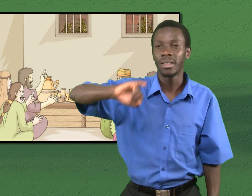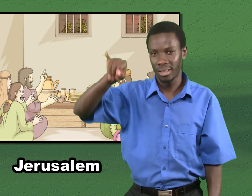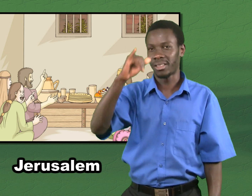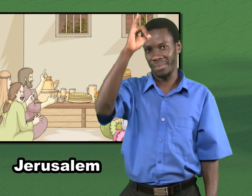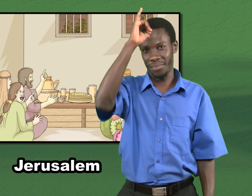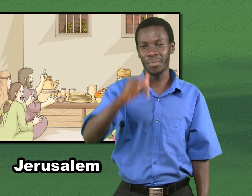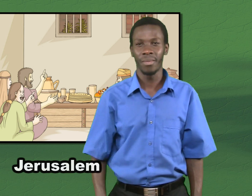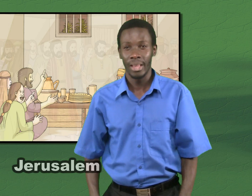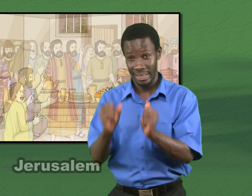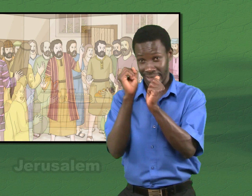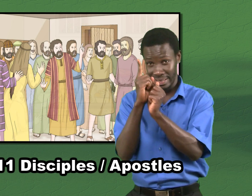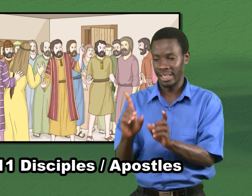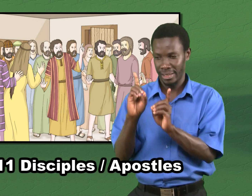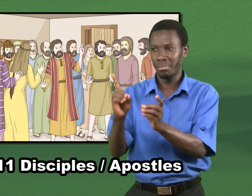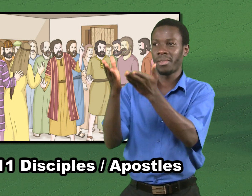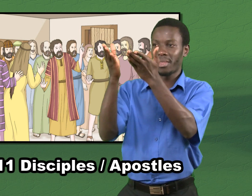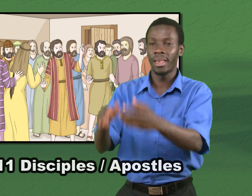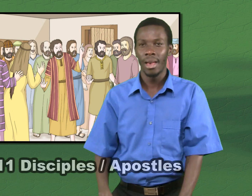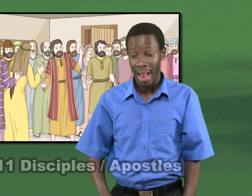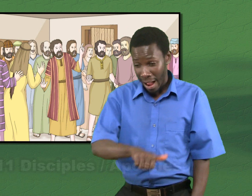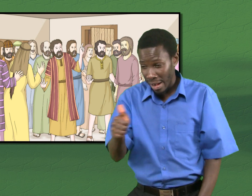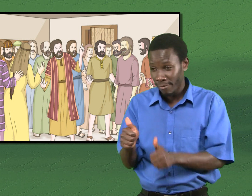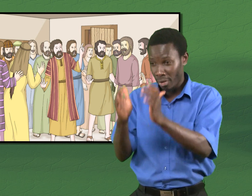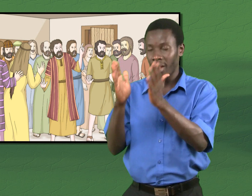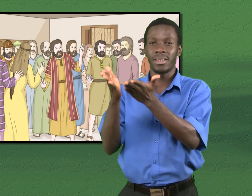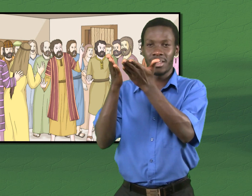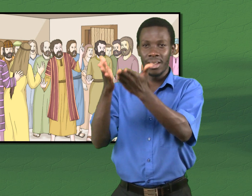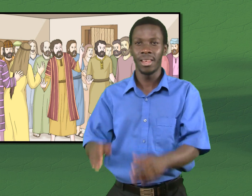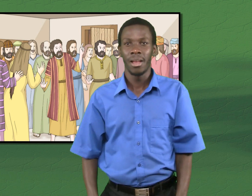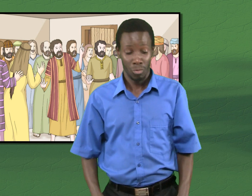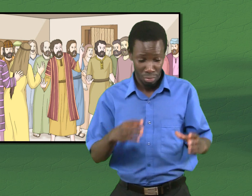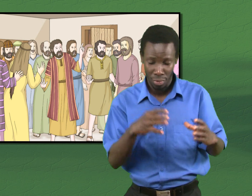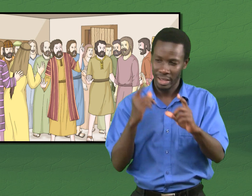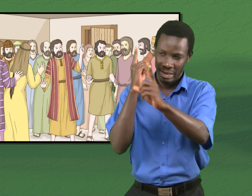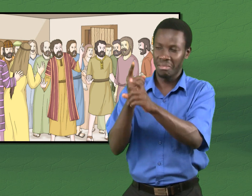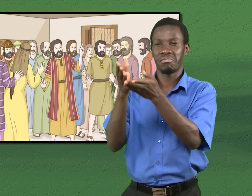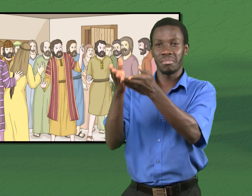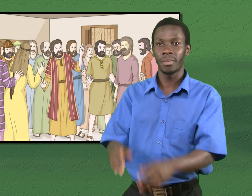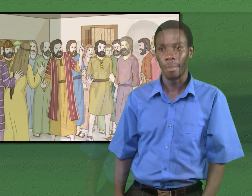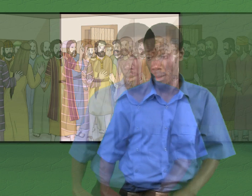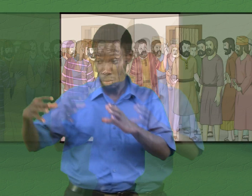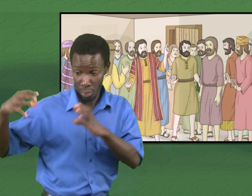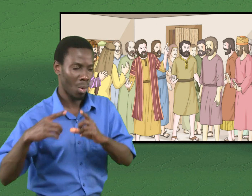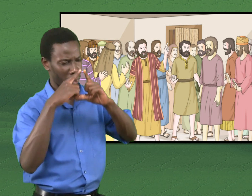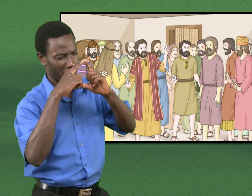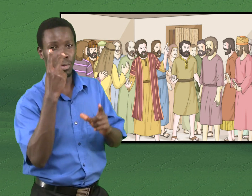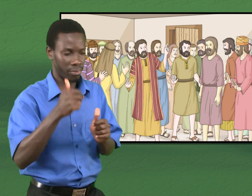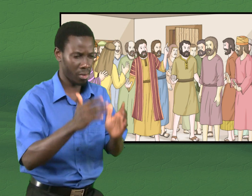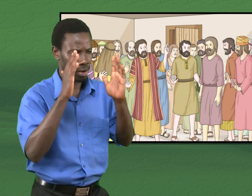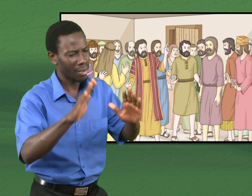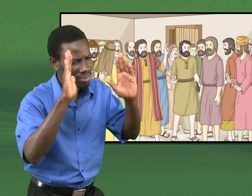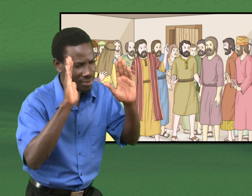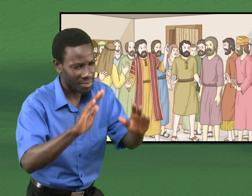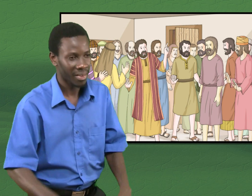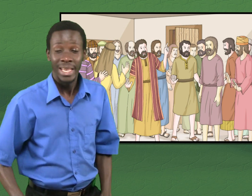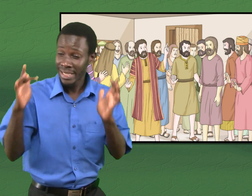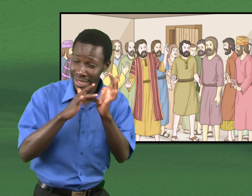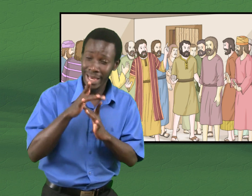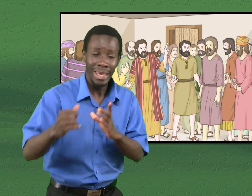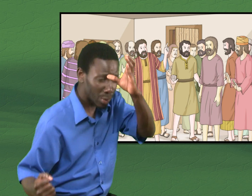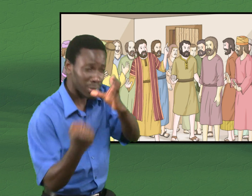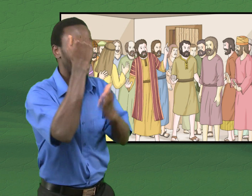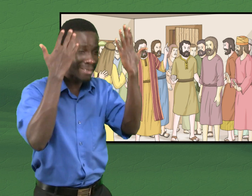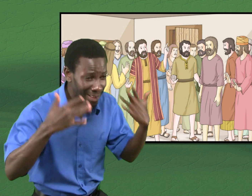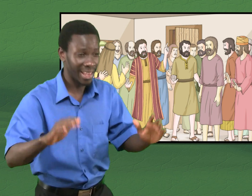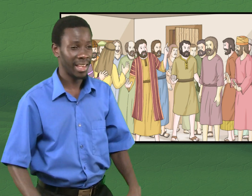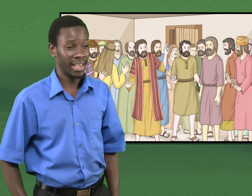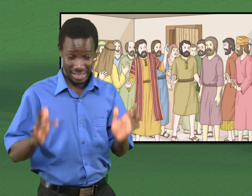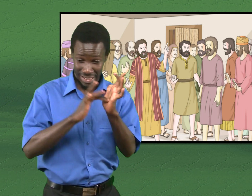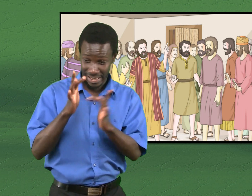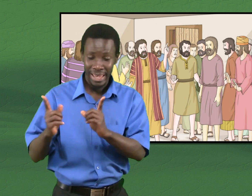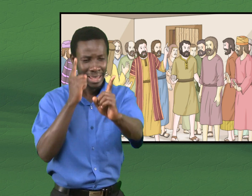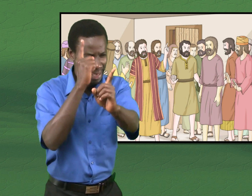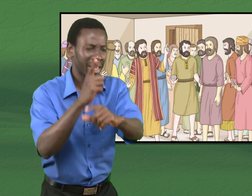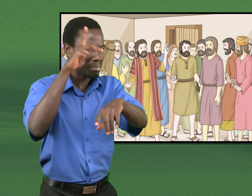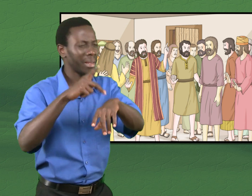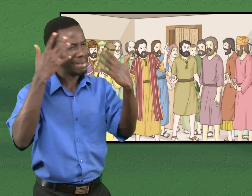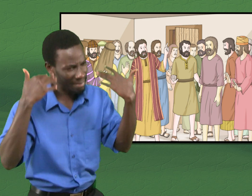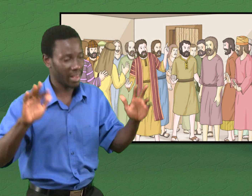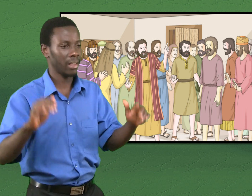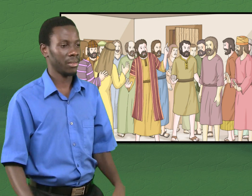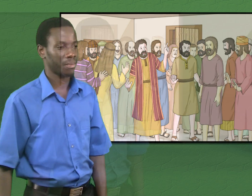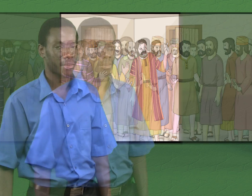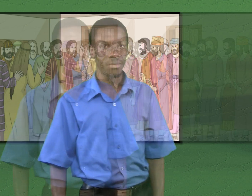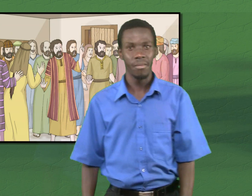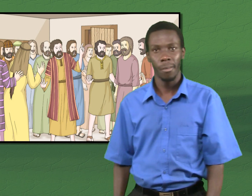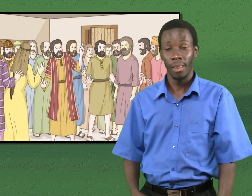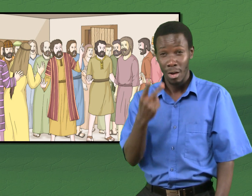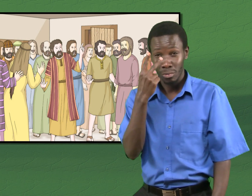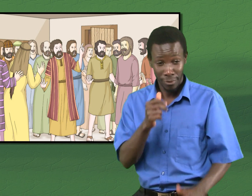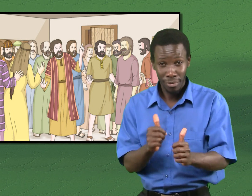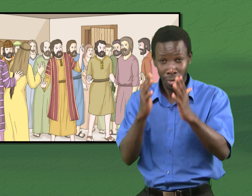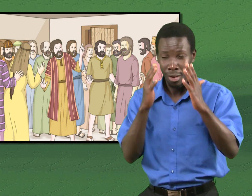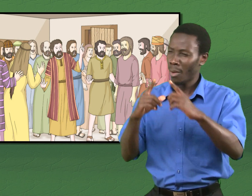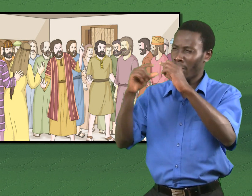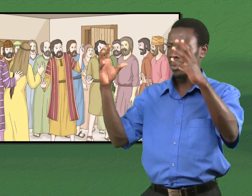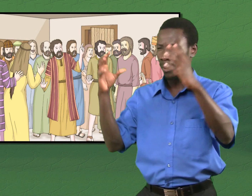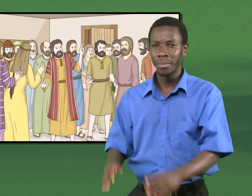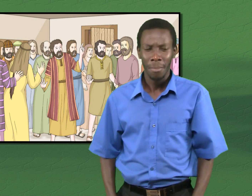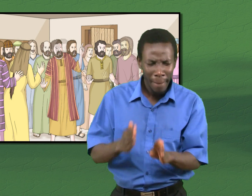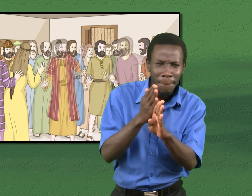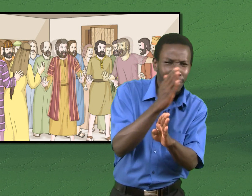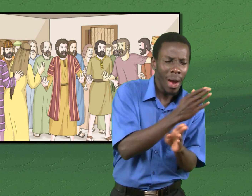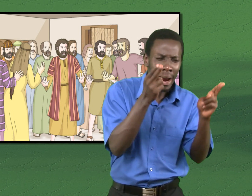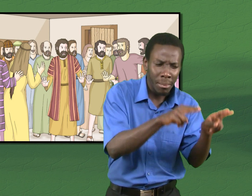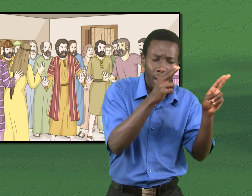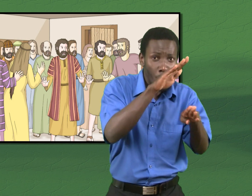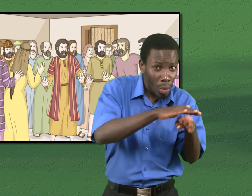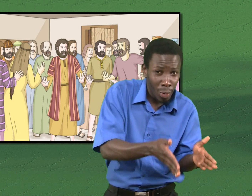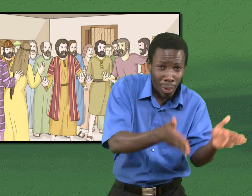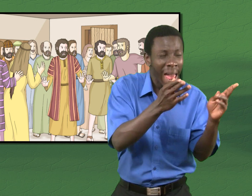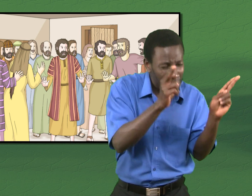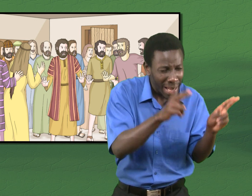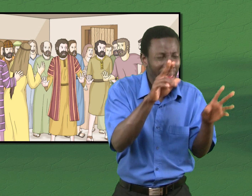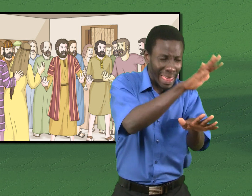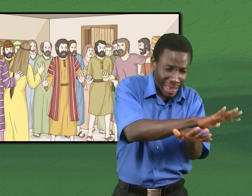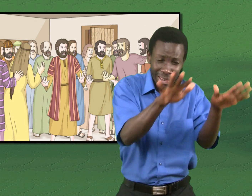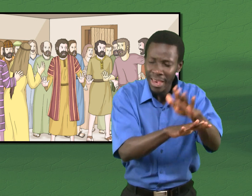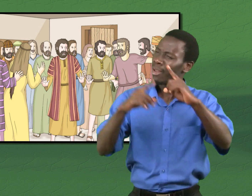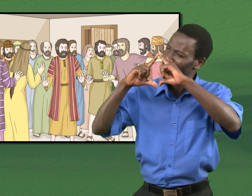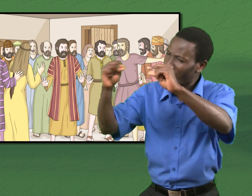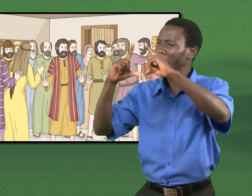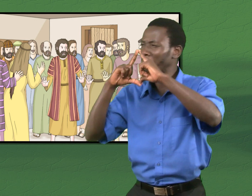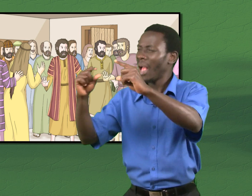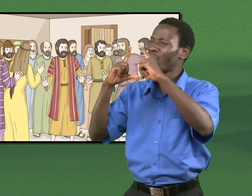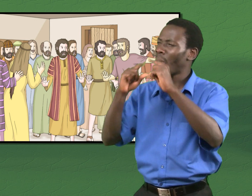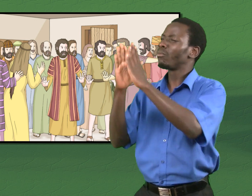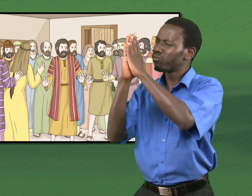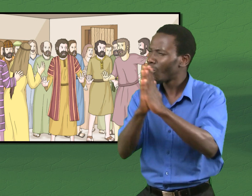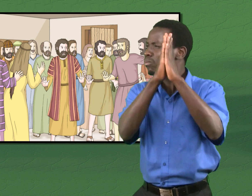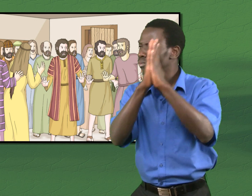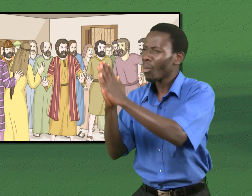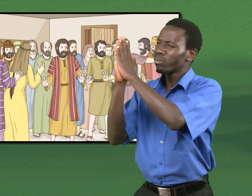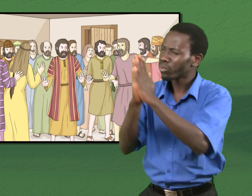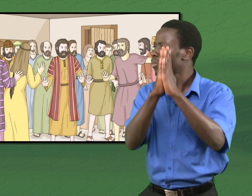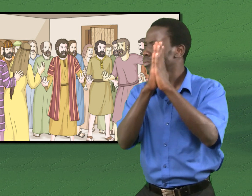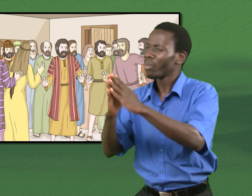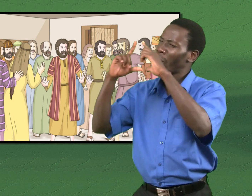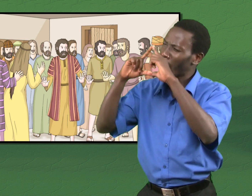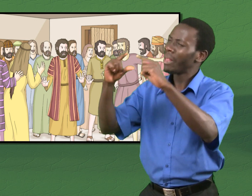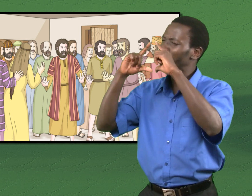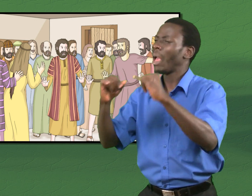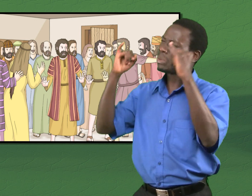There they found the Eleven and those with them, gathered together and saying, “The Lord has indeed risen and has appeared to Simon!”